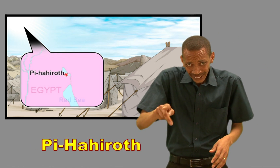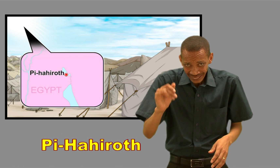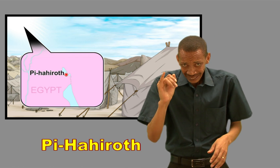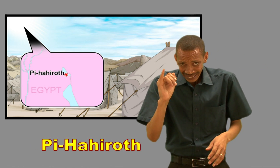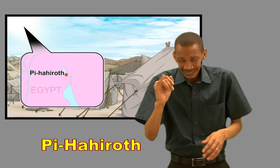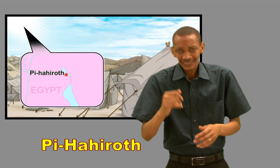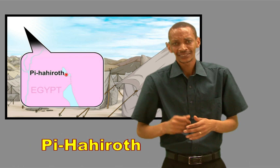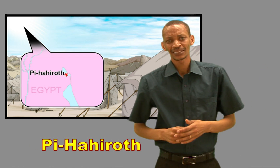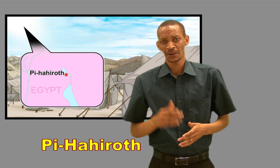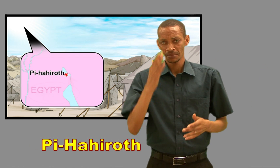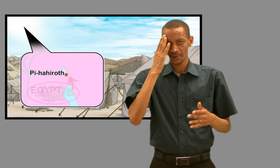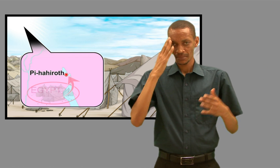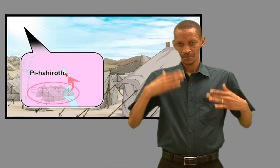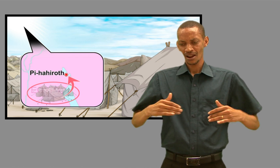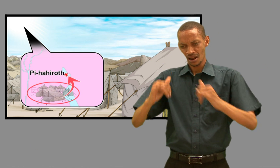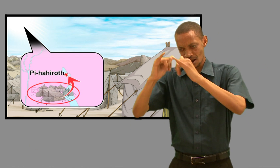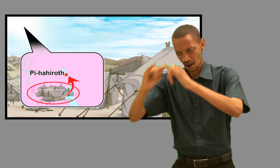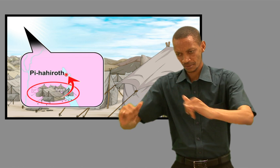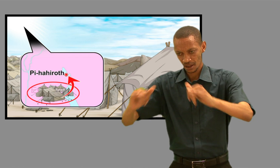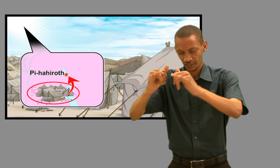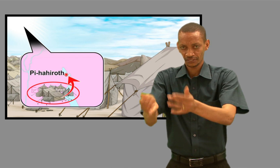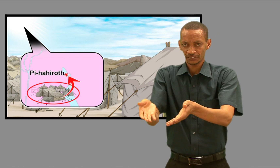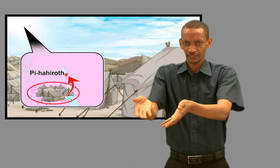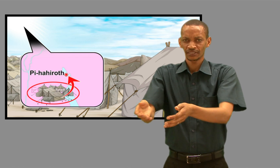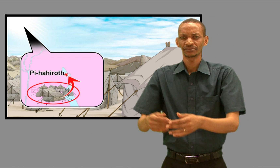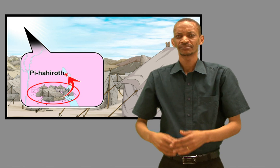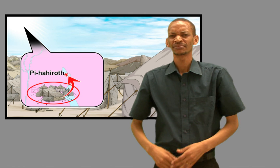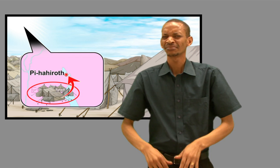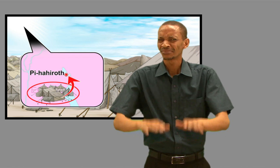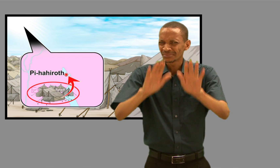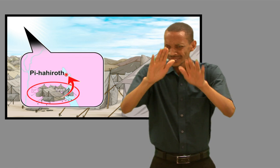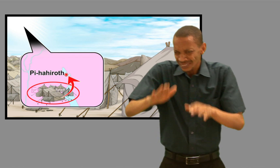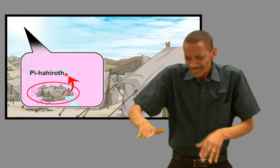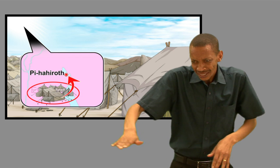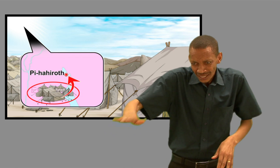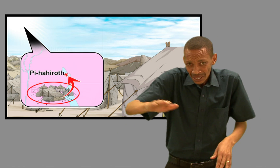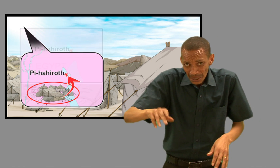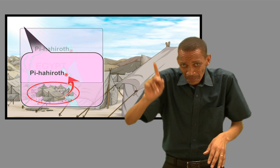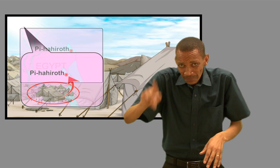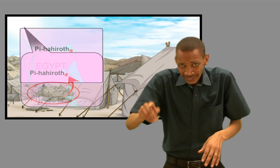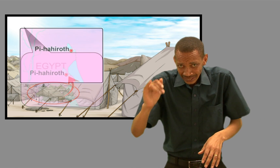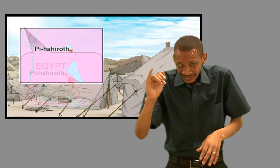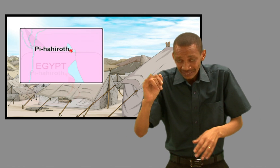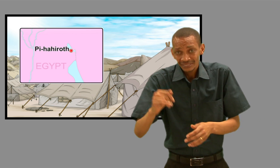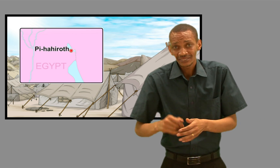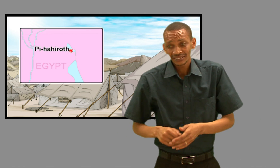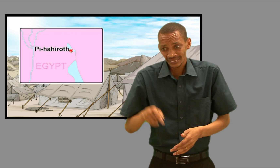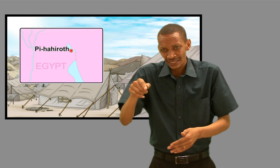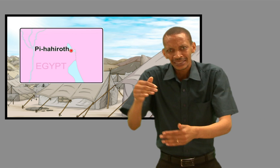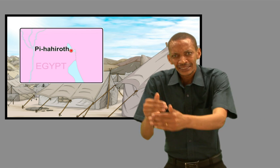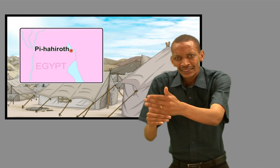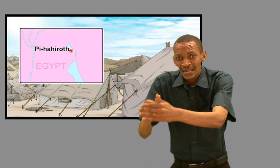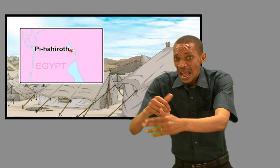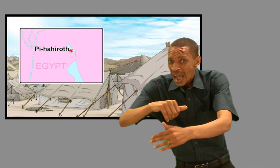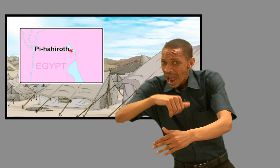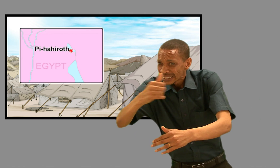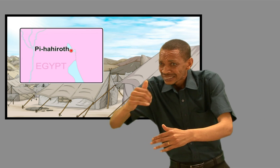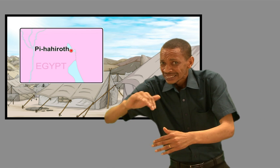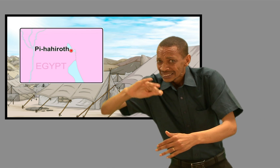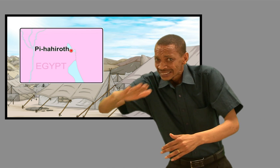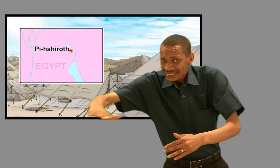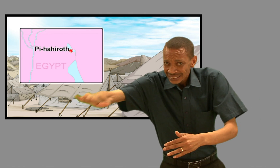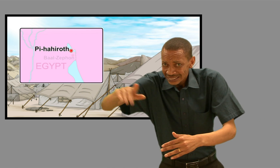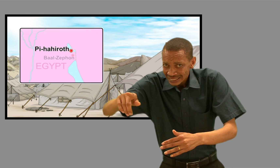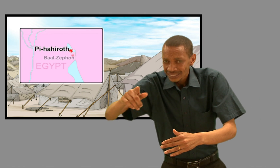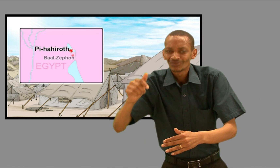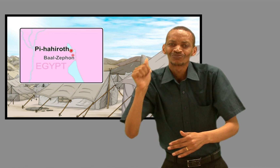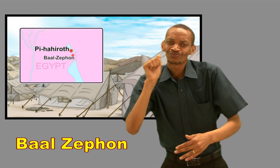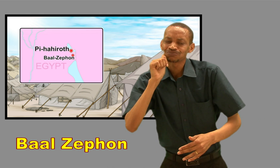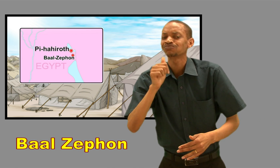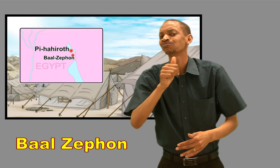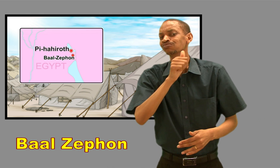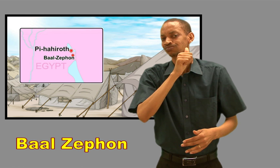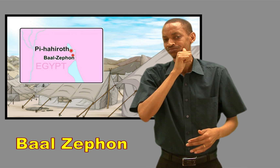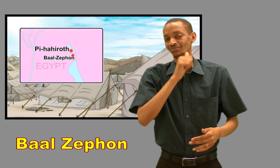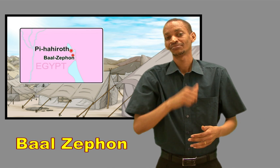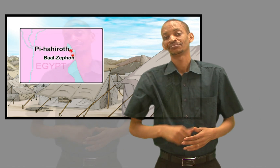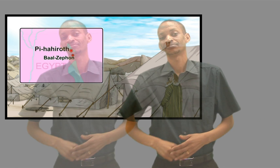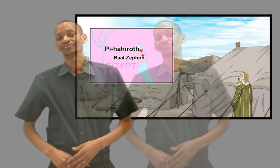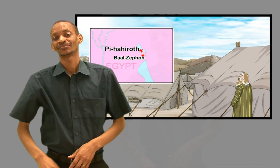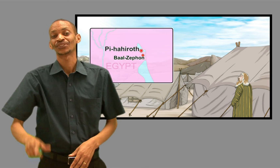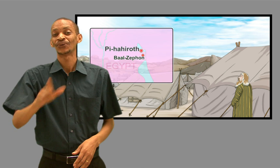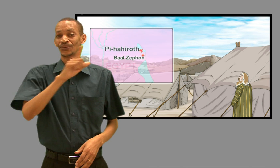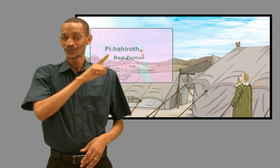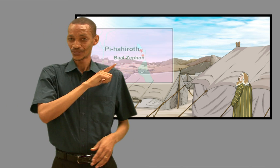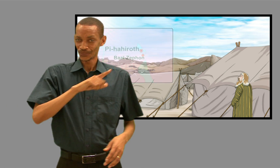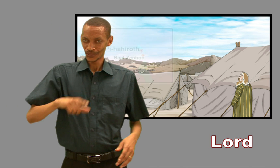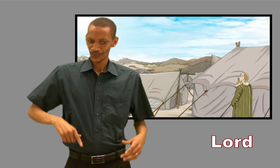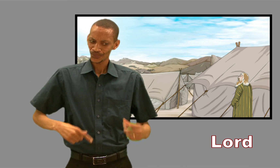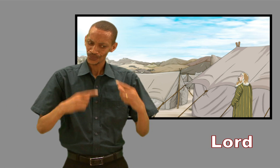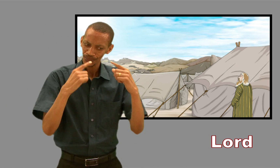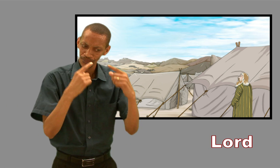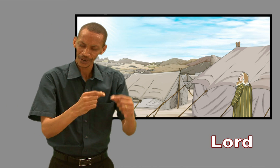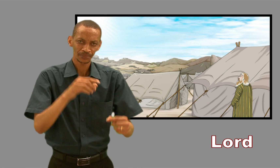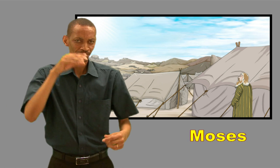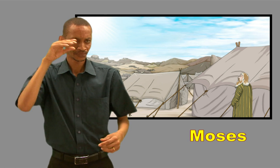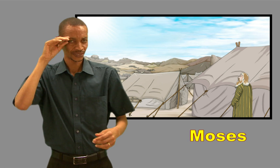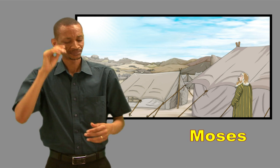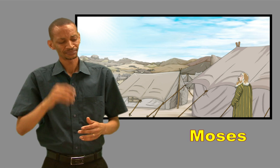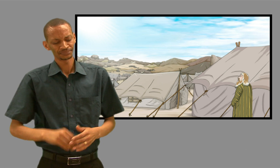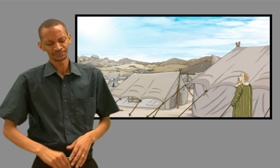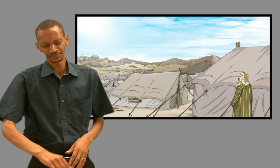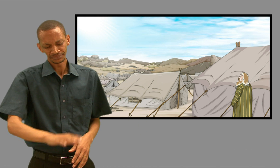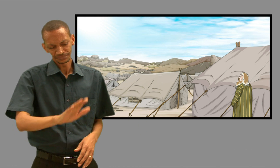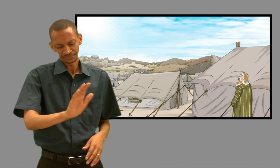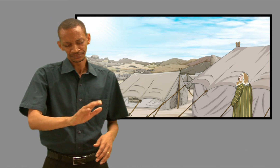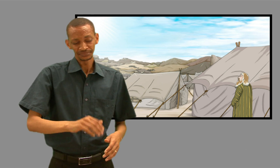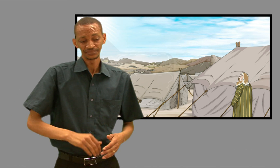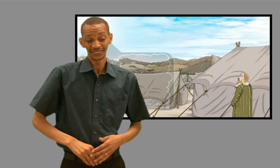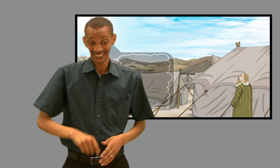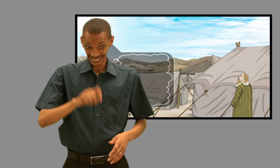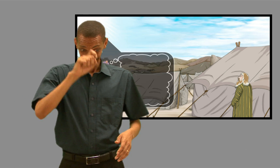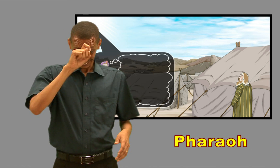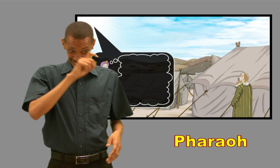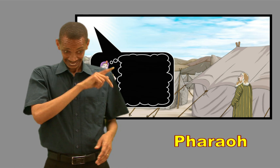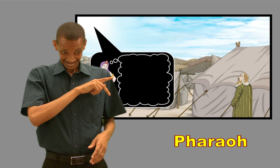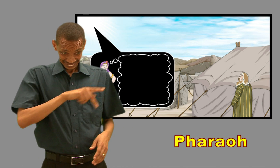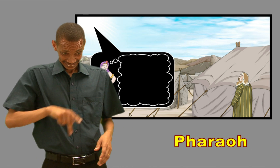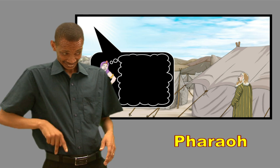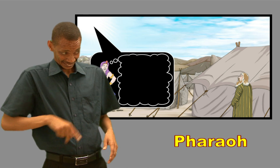You are to encamp by the sea, directly opposite Baal-zephon.